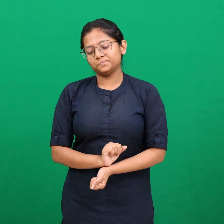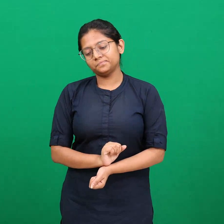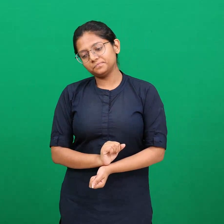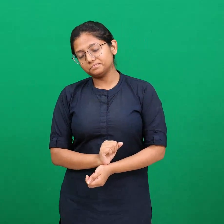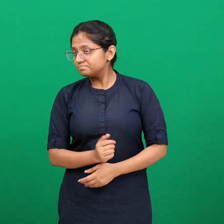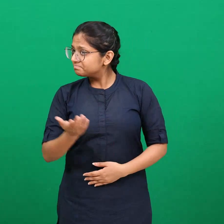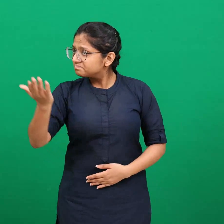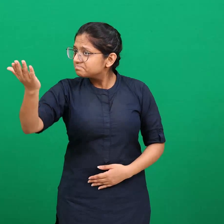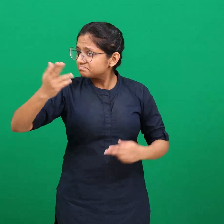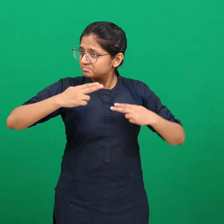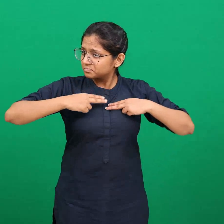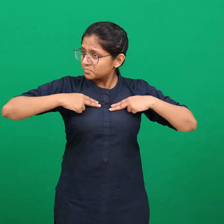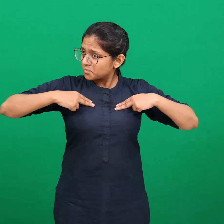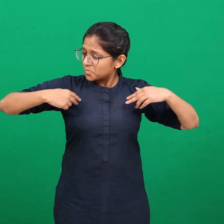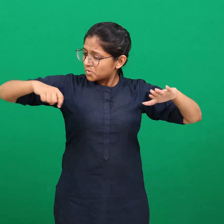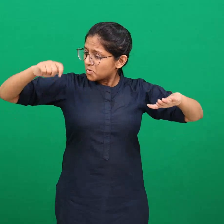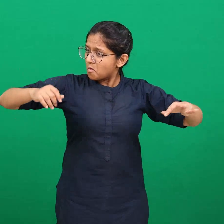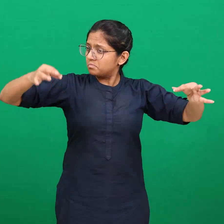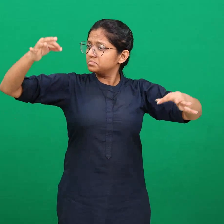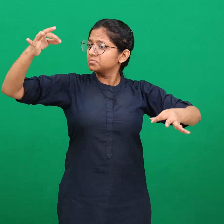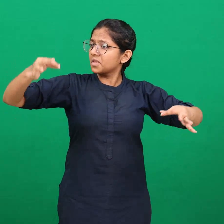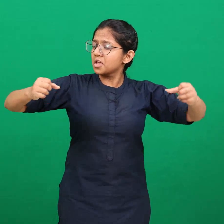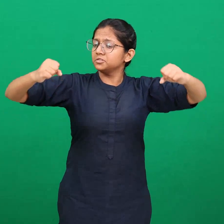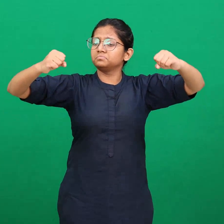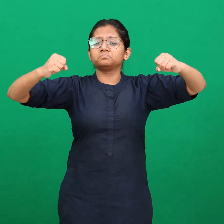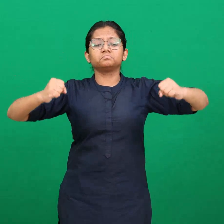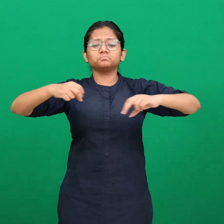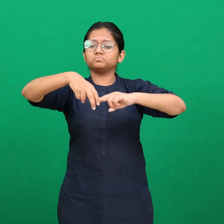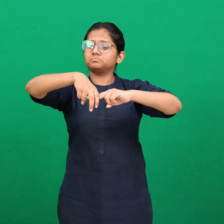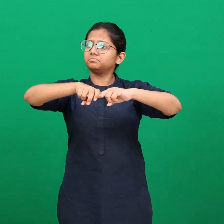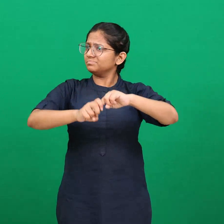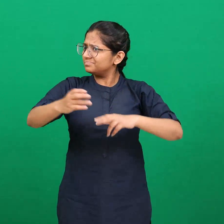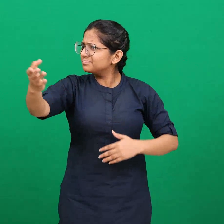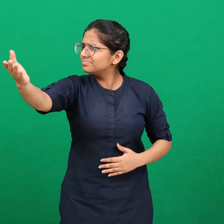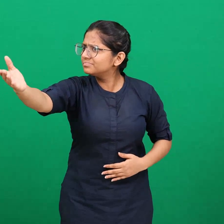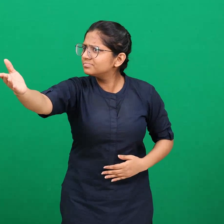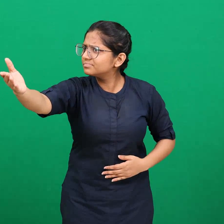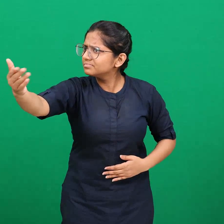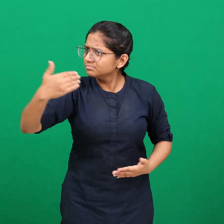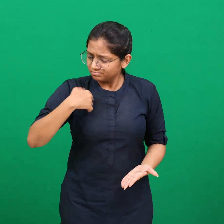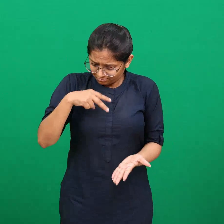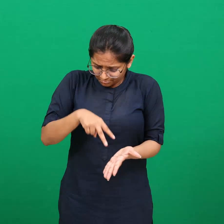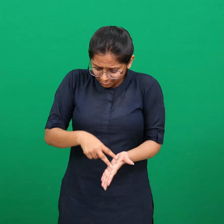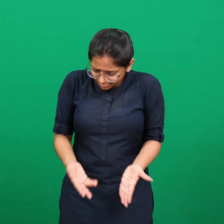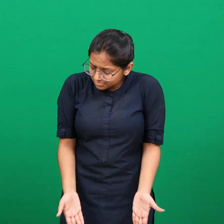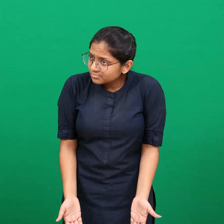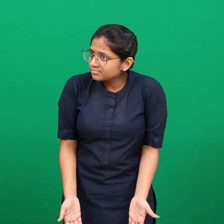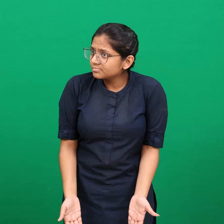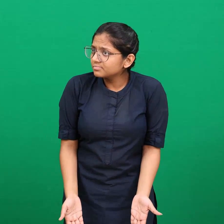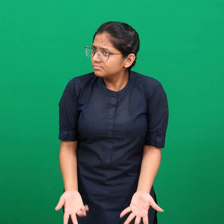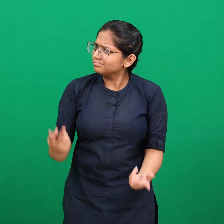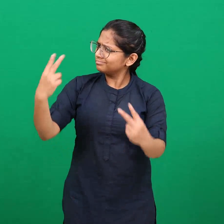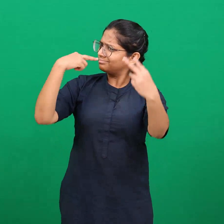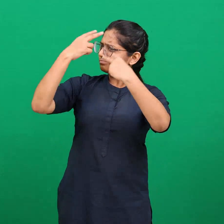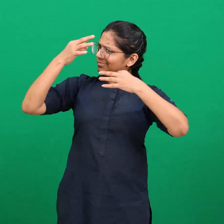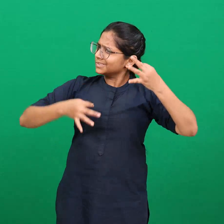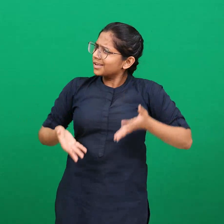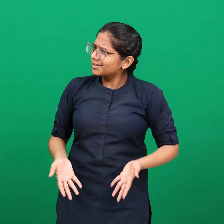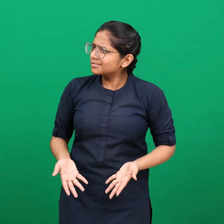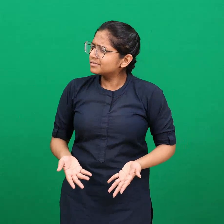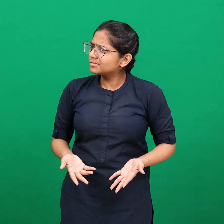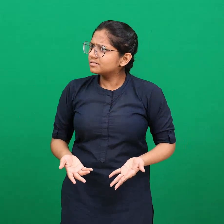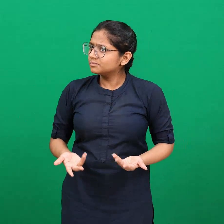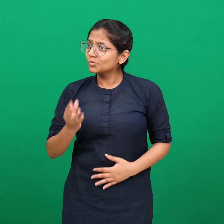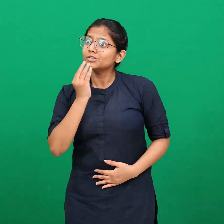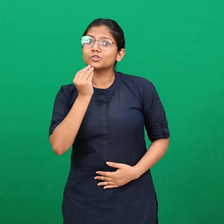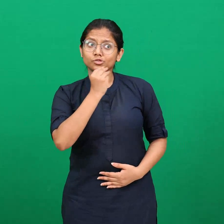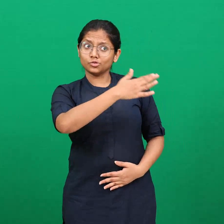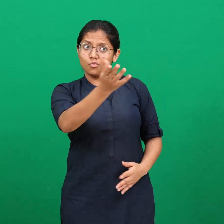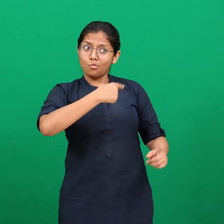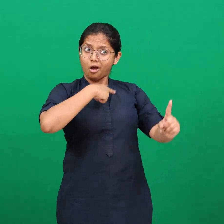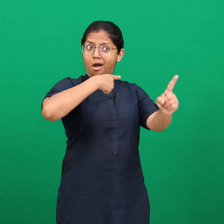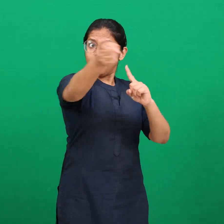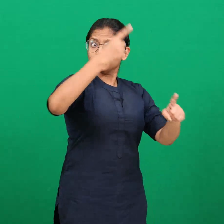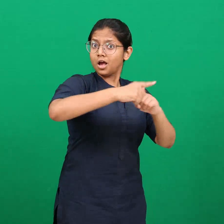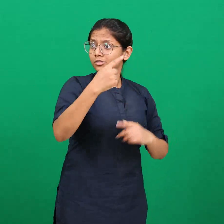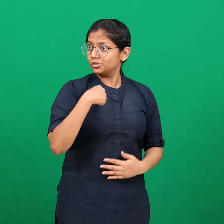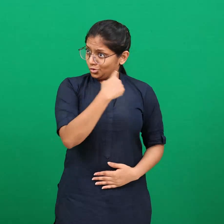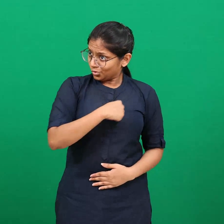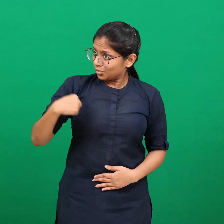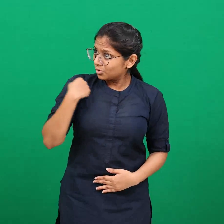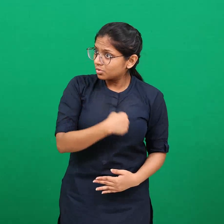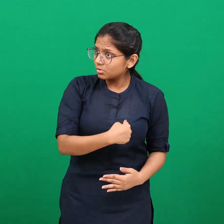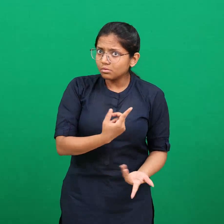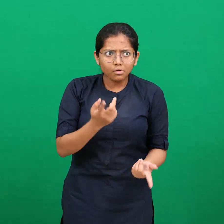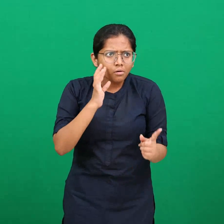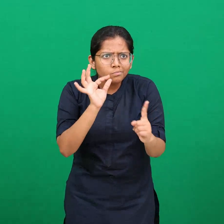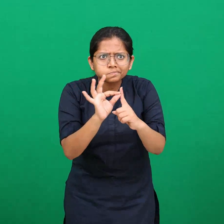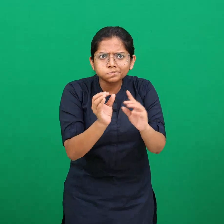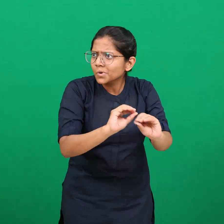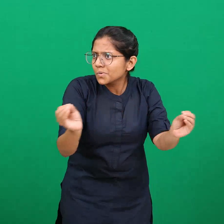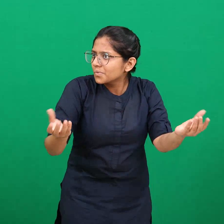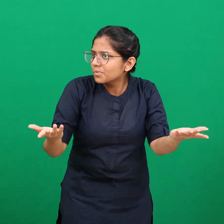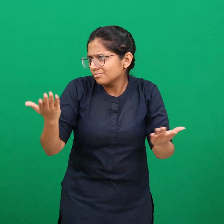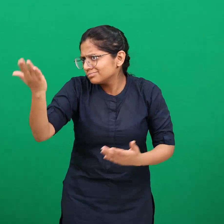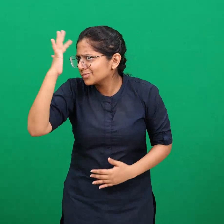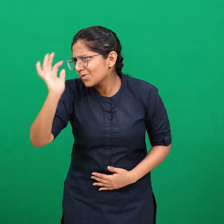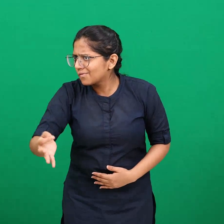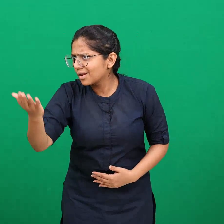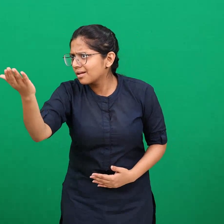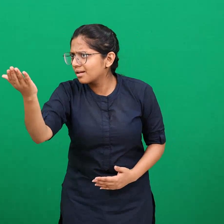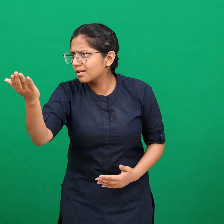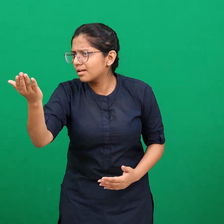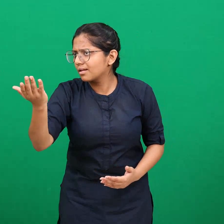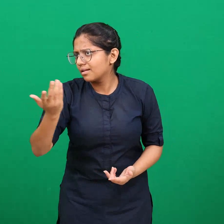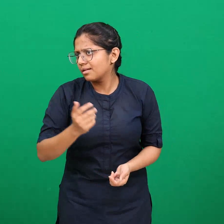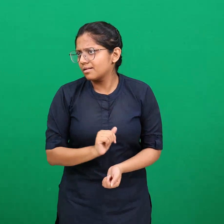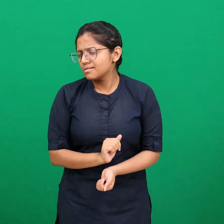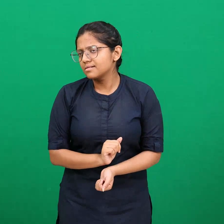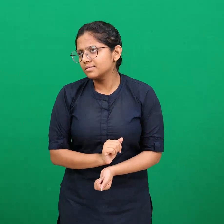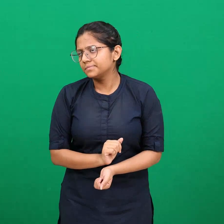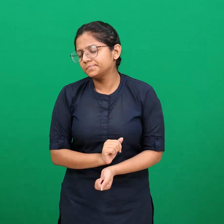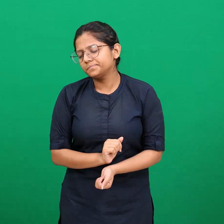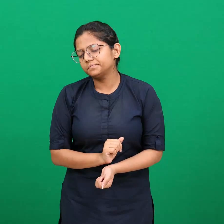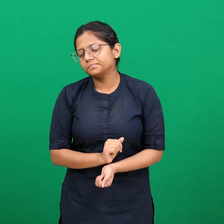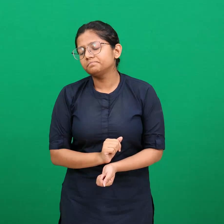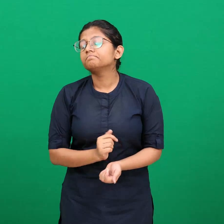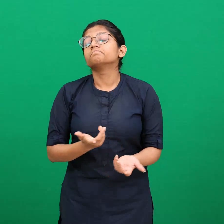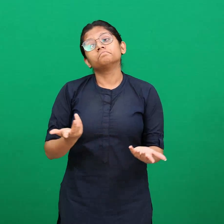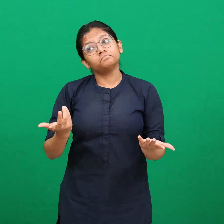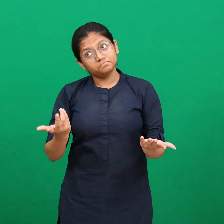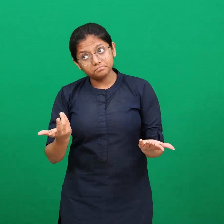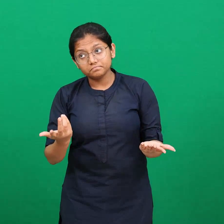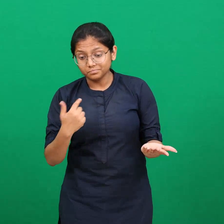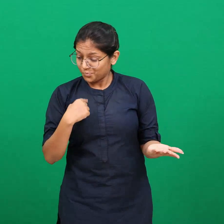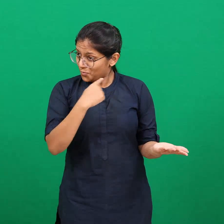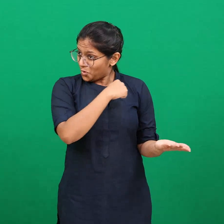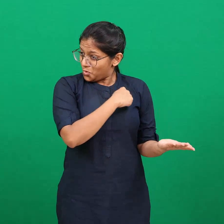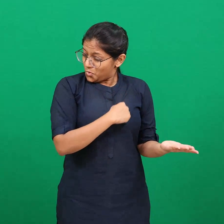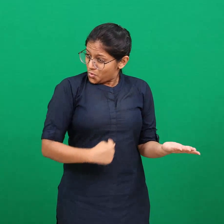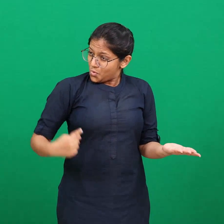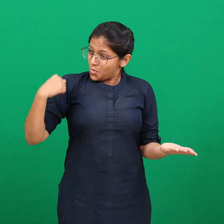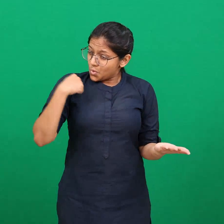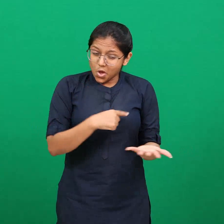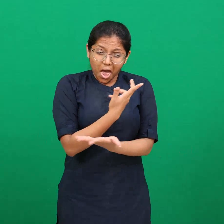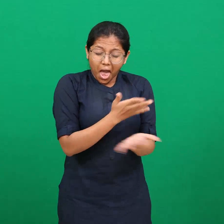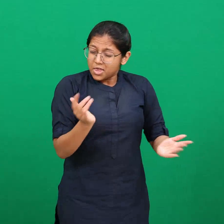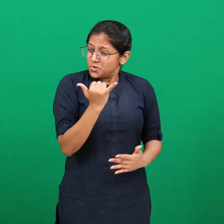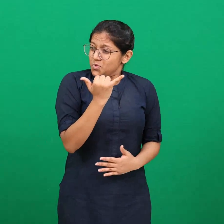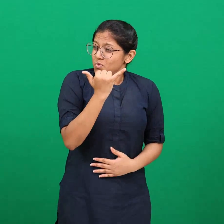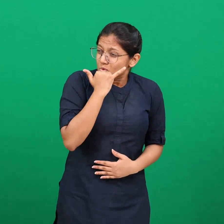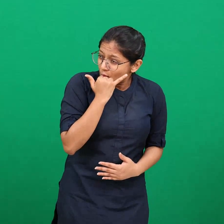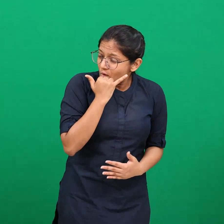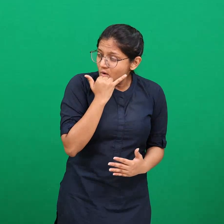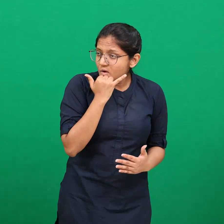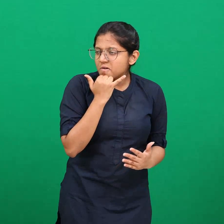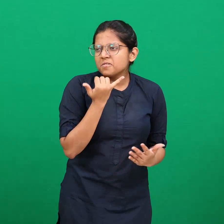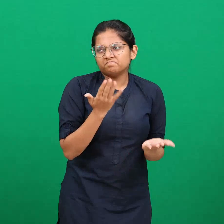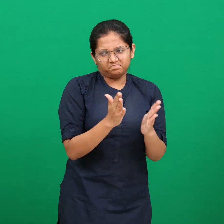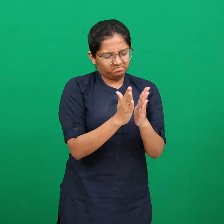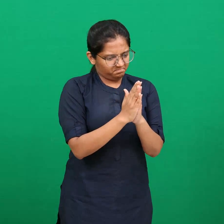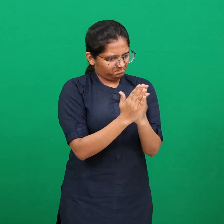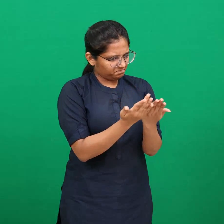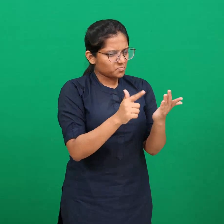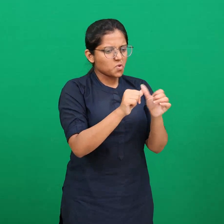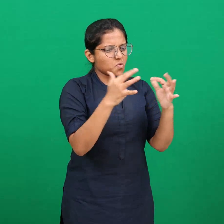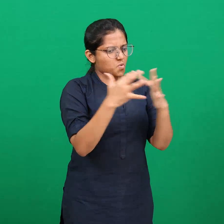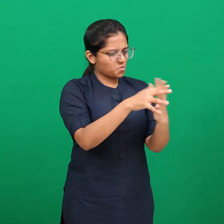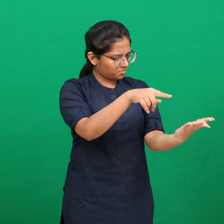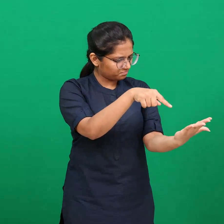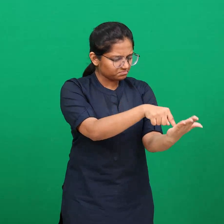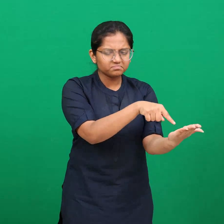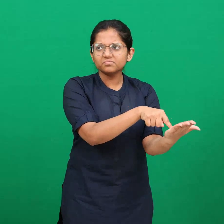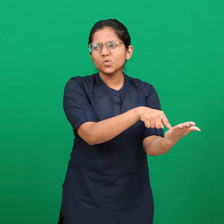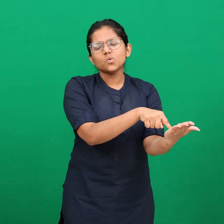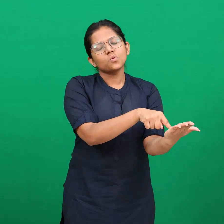Paul replied, "I am standing before the judgment seat of Caesar, where I ought to be tried.